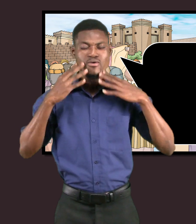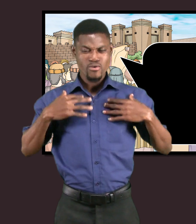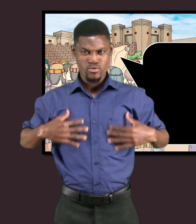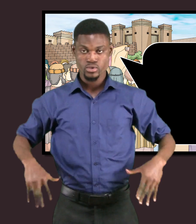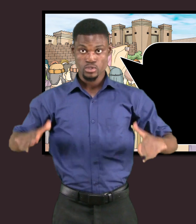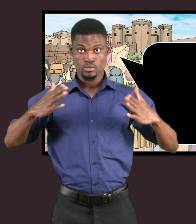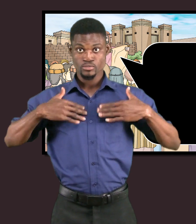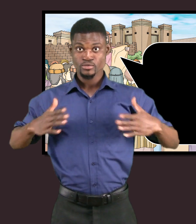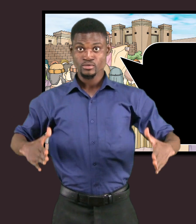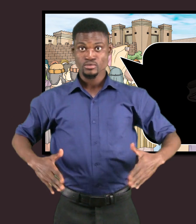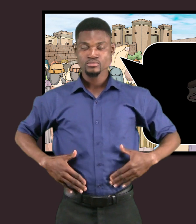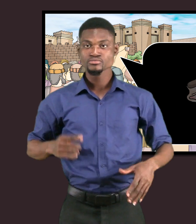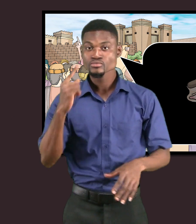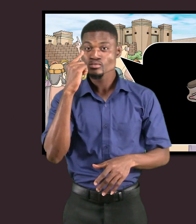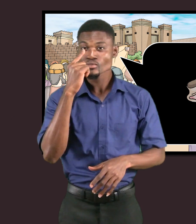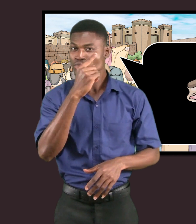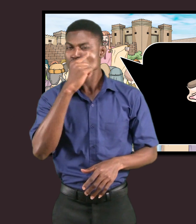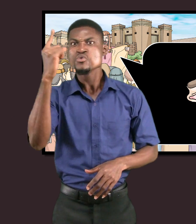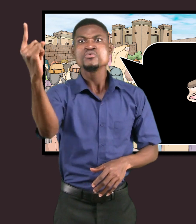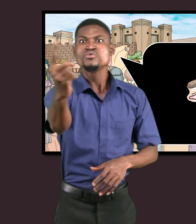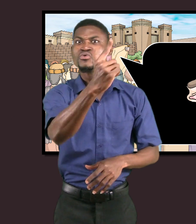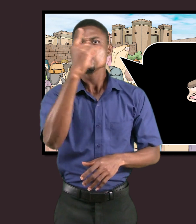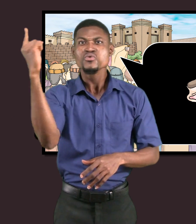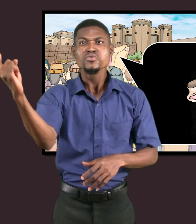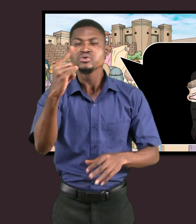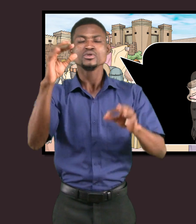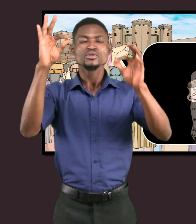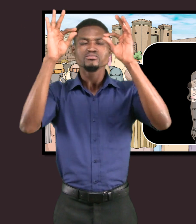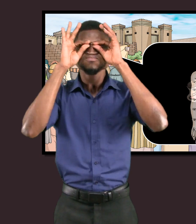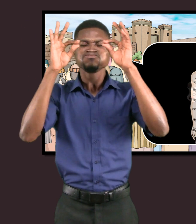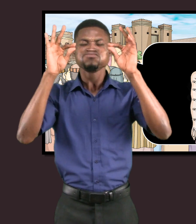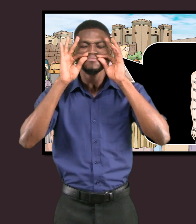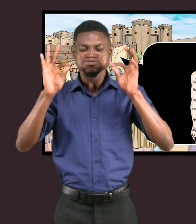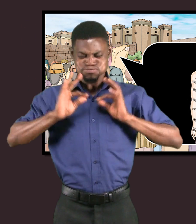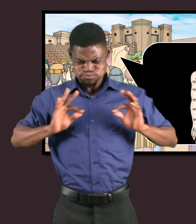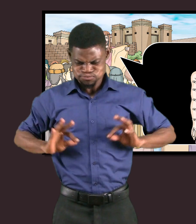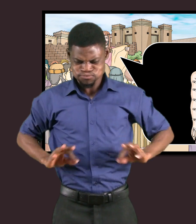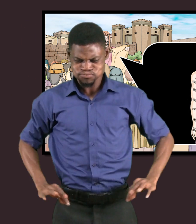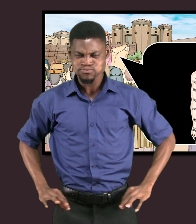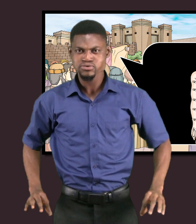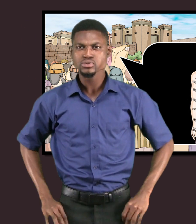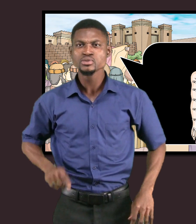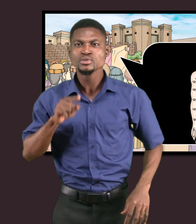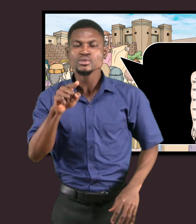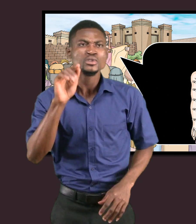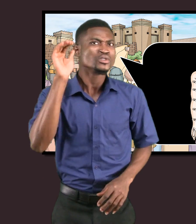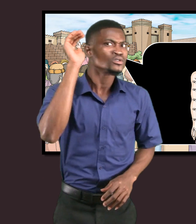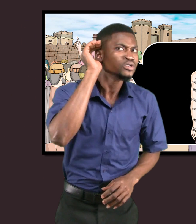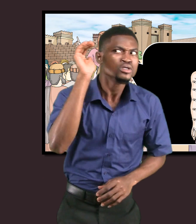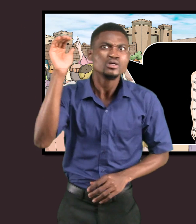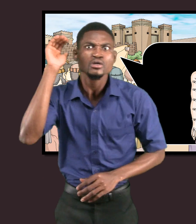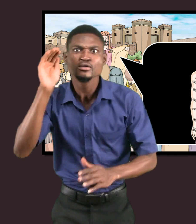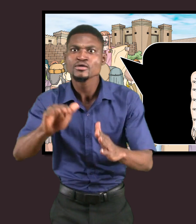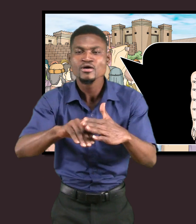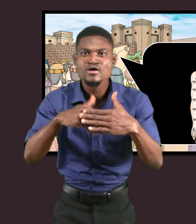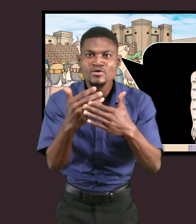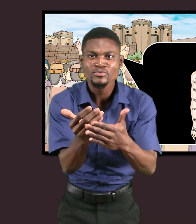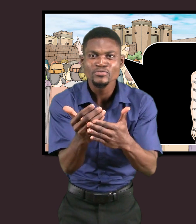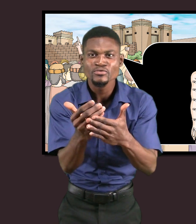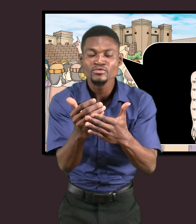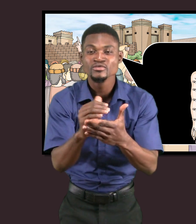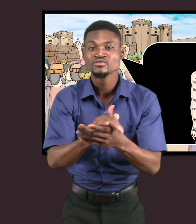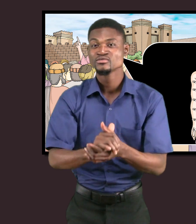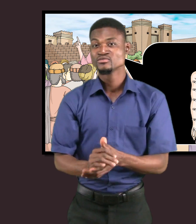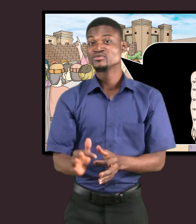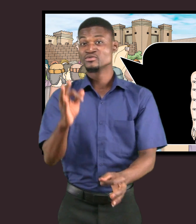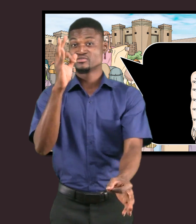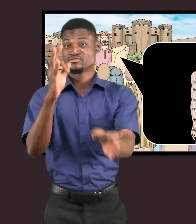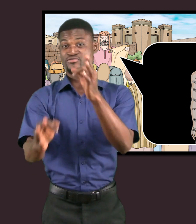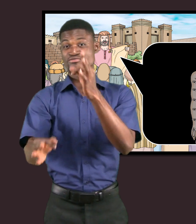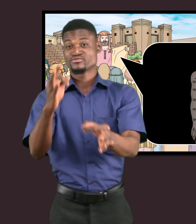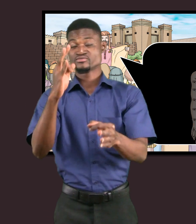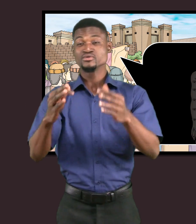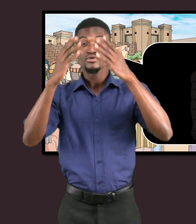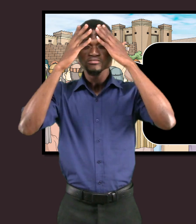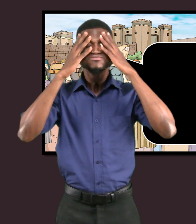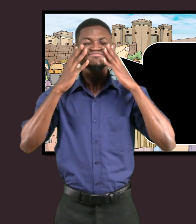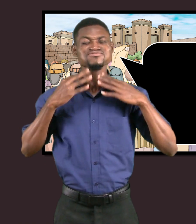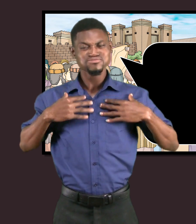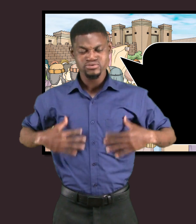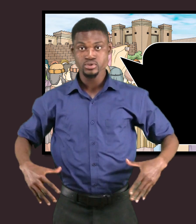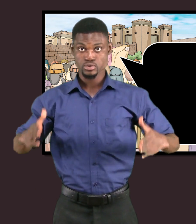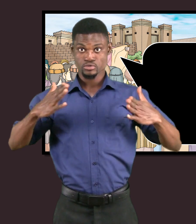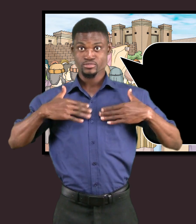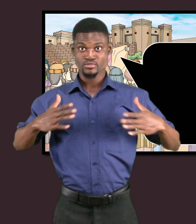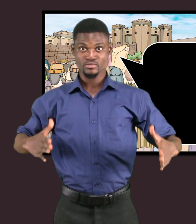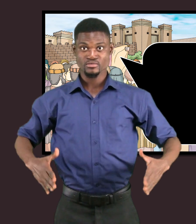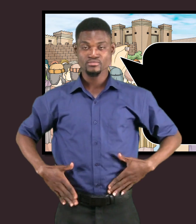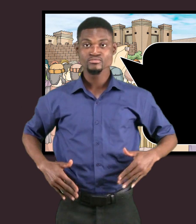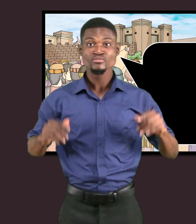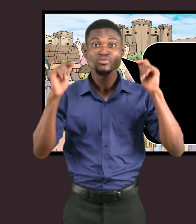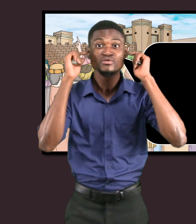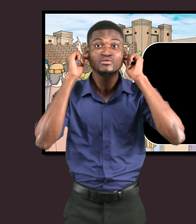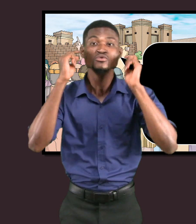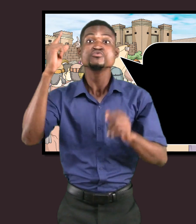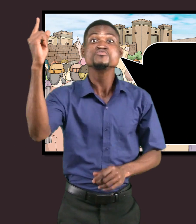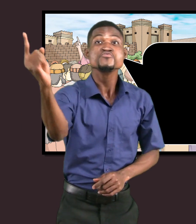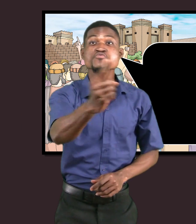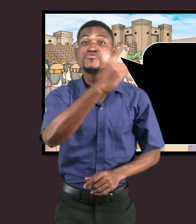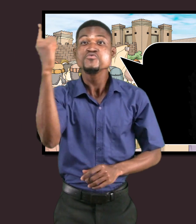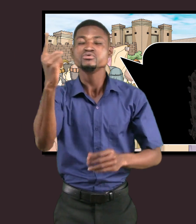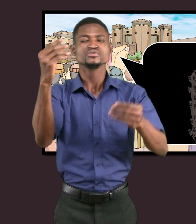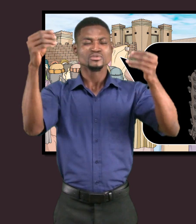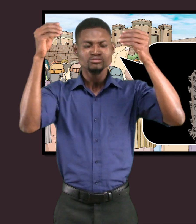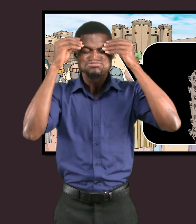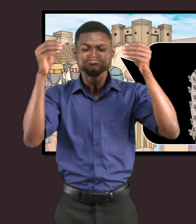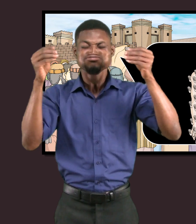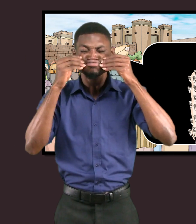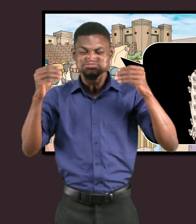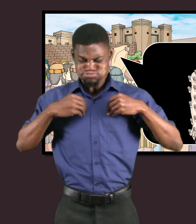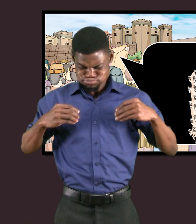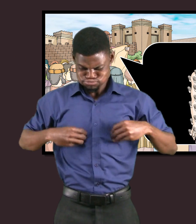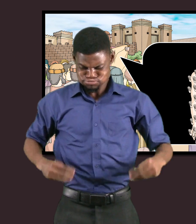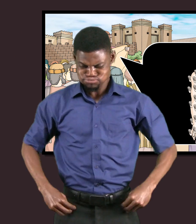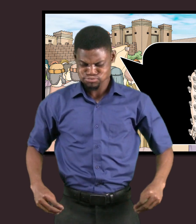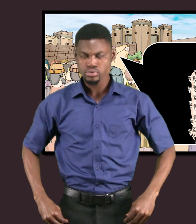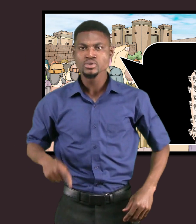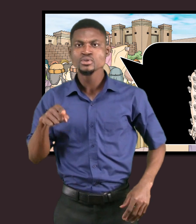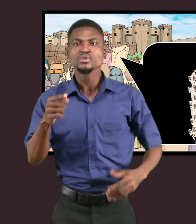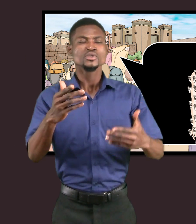If the whole body were an eye, where would the sense of hearing be?